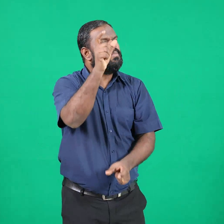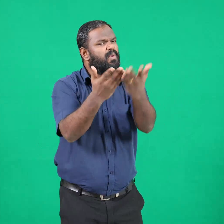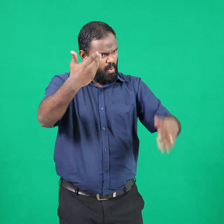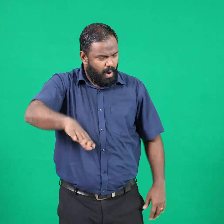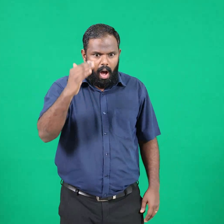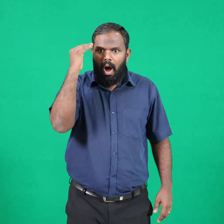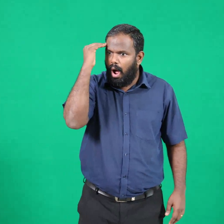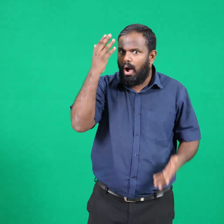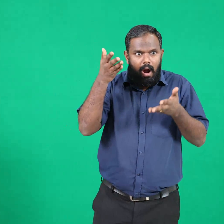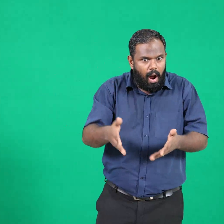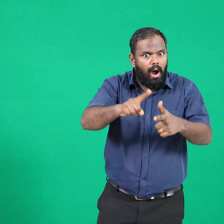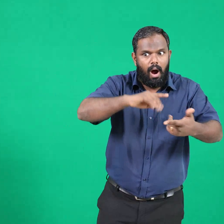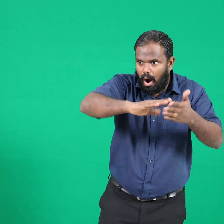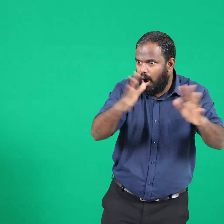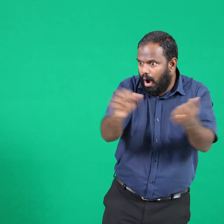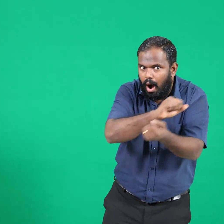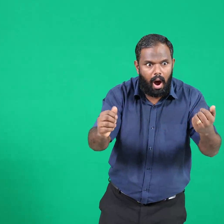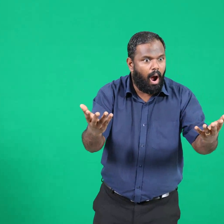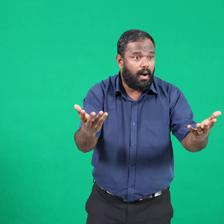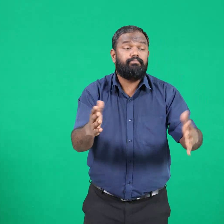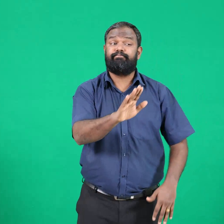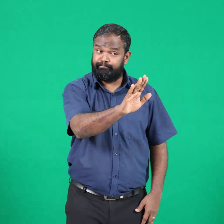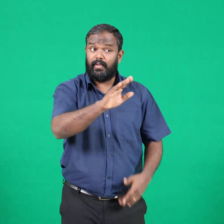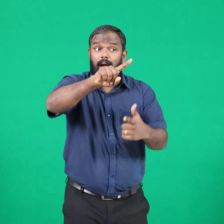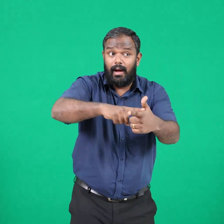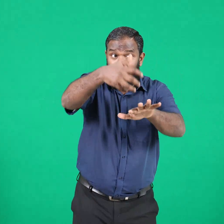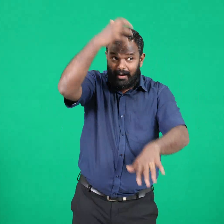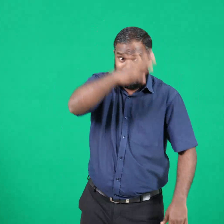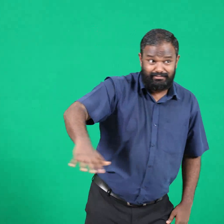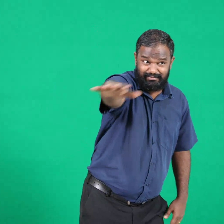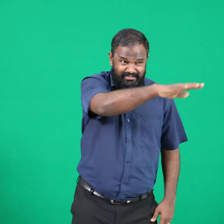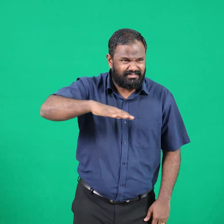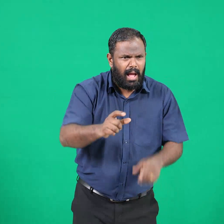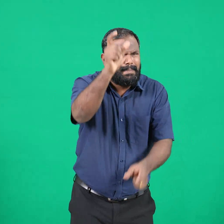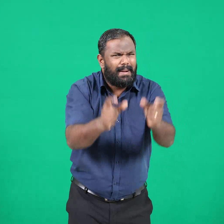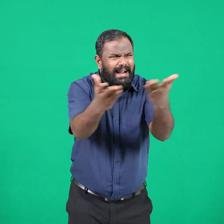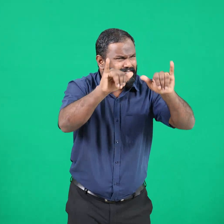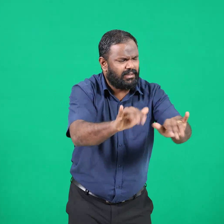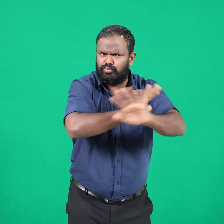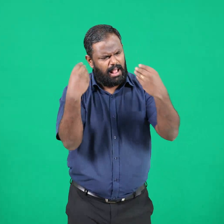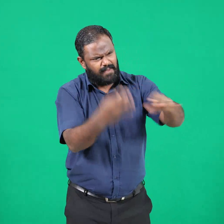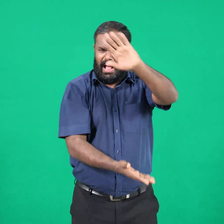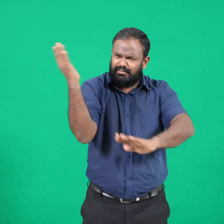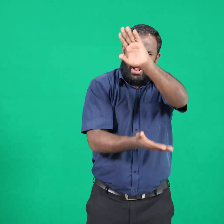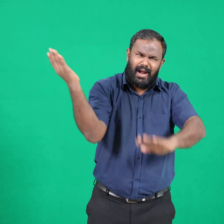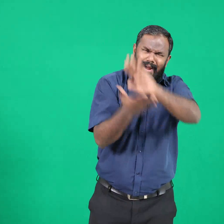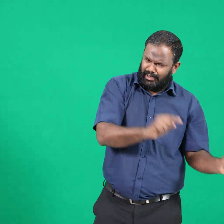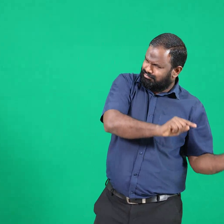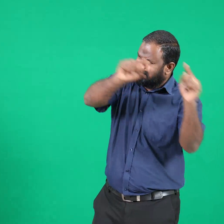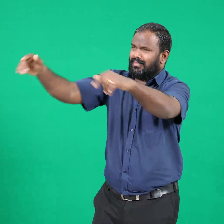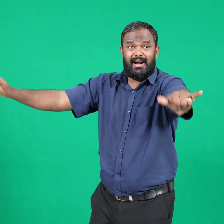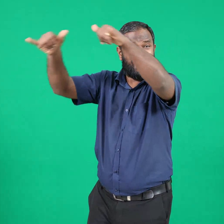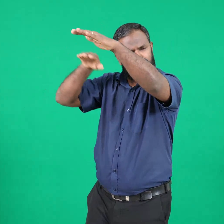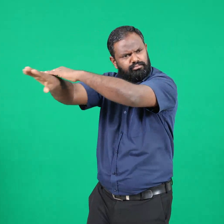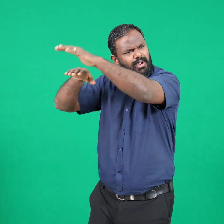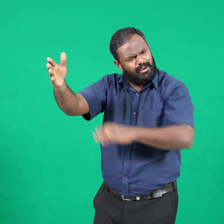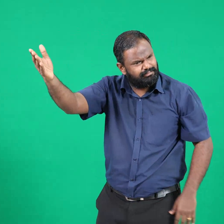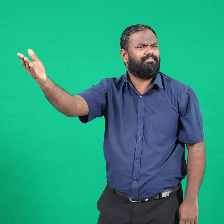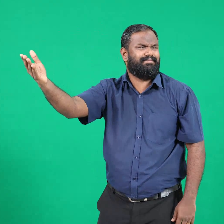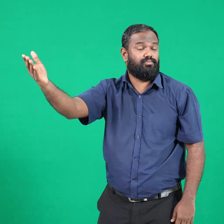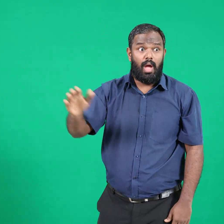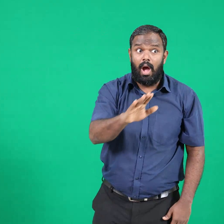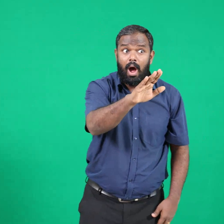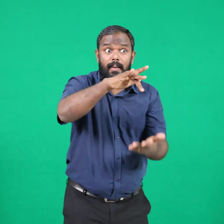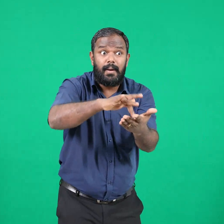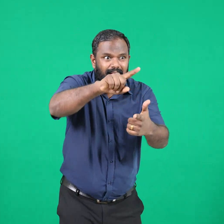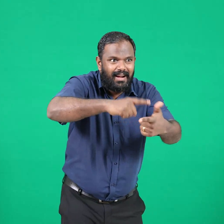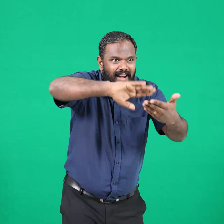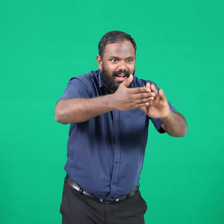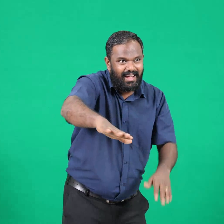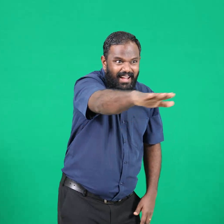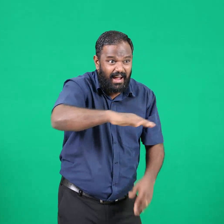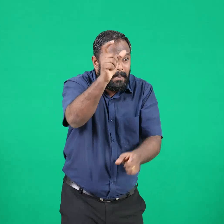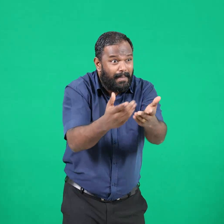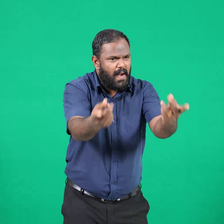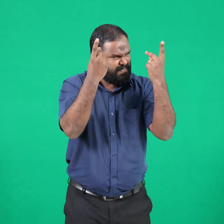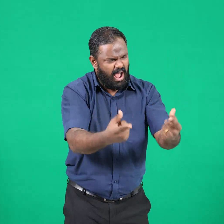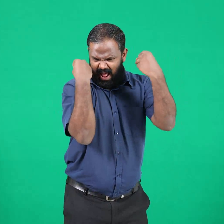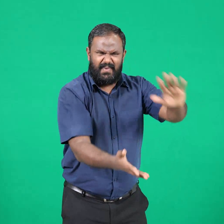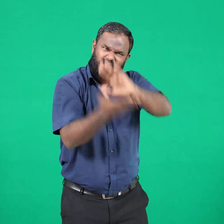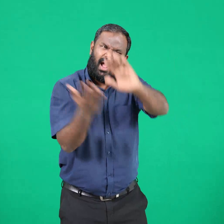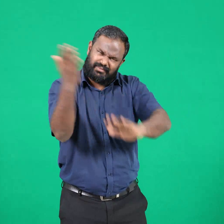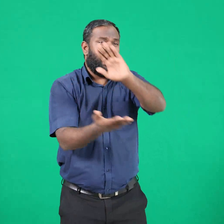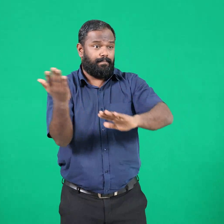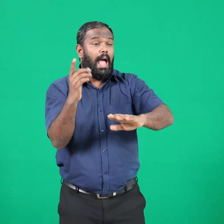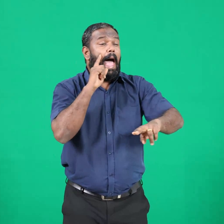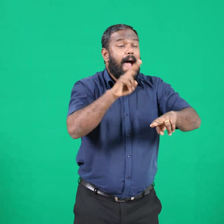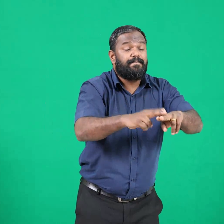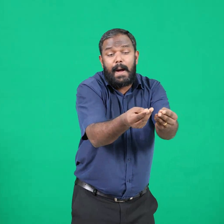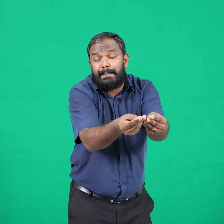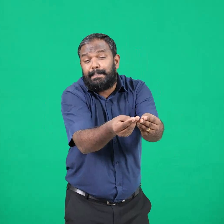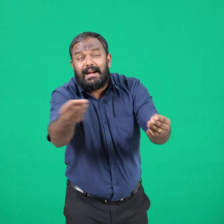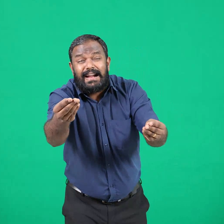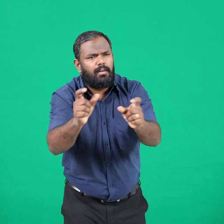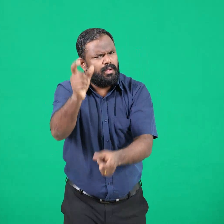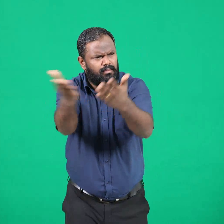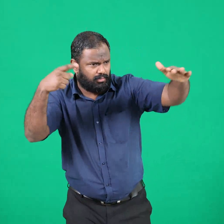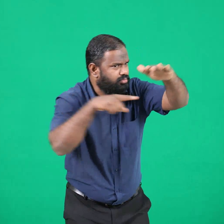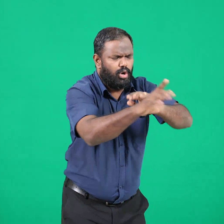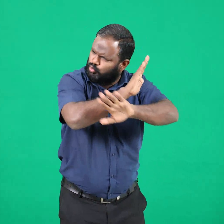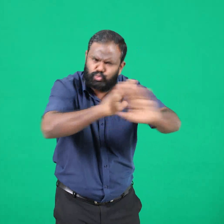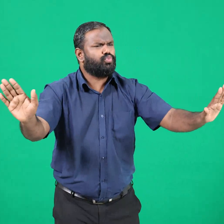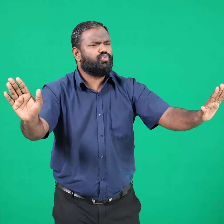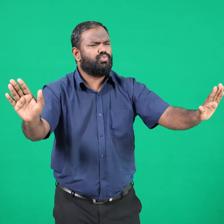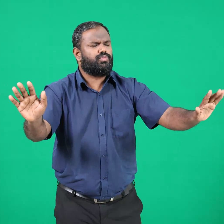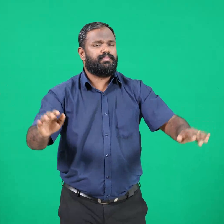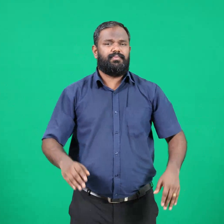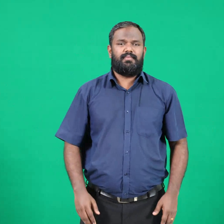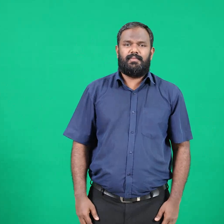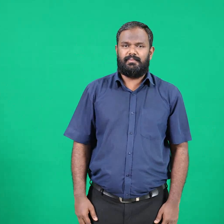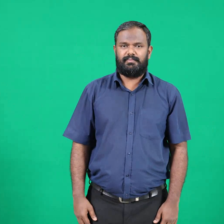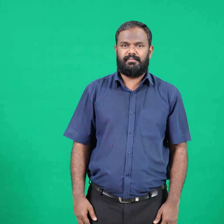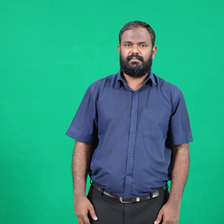Then let those who are in Judea flee to the mountains, let those in the city get out, and let those in the country stay out of the city.